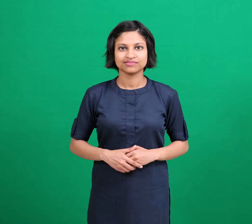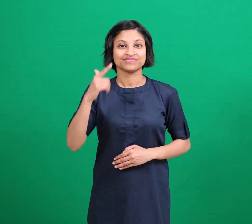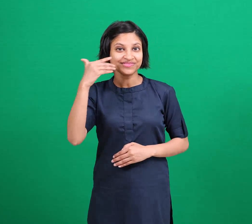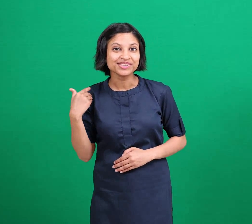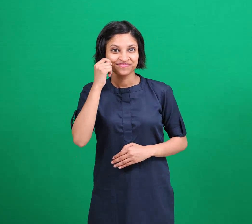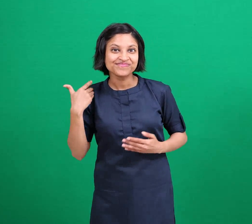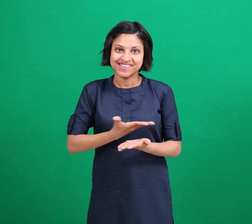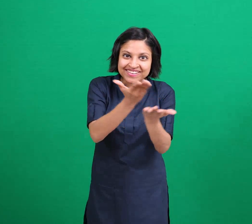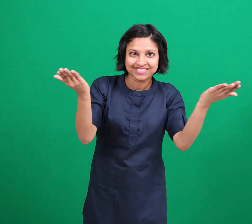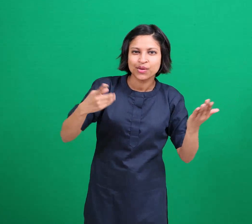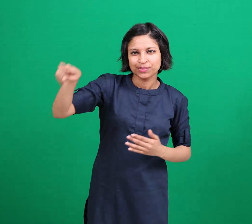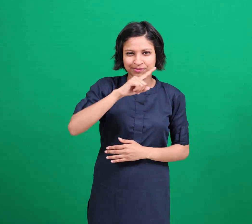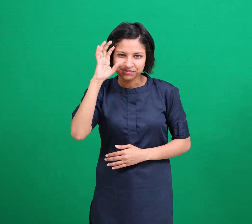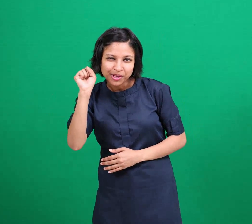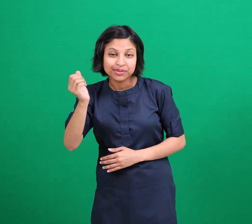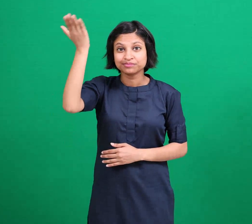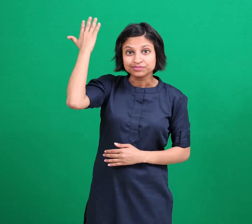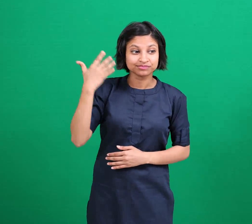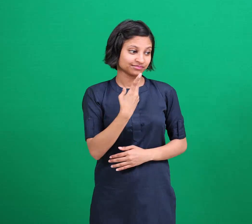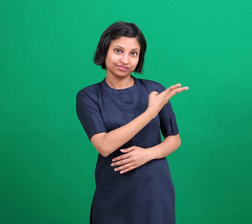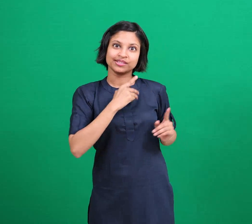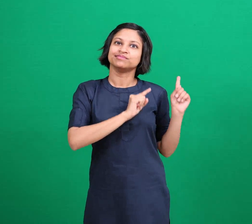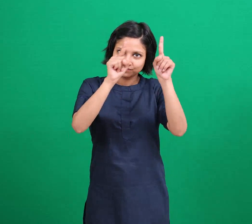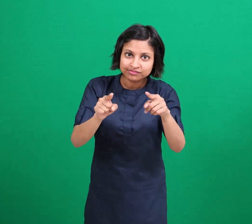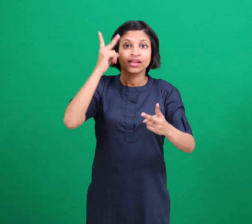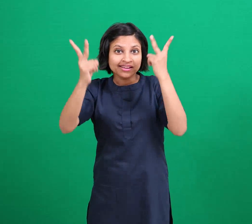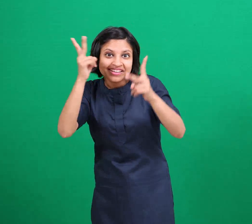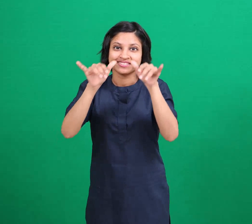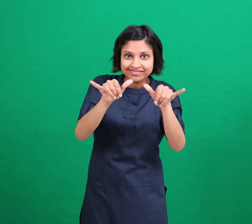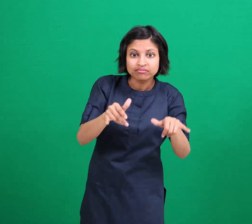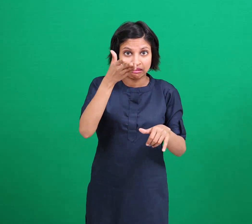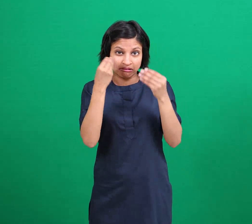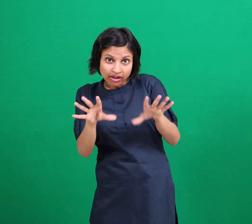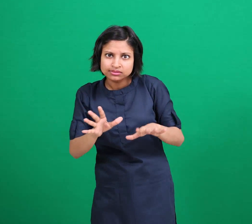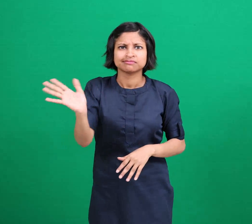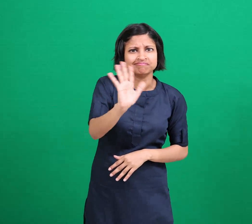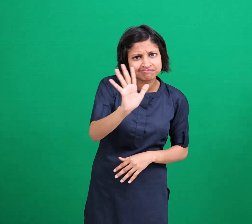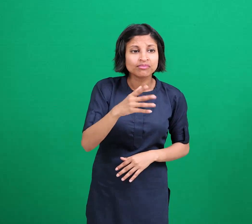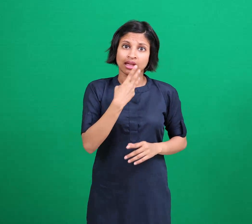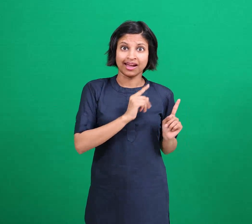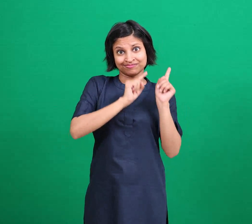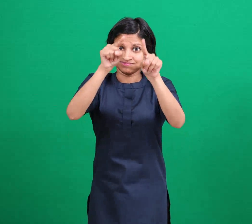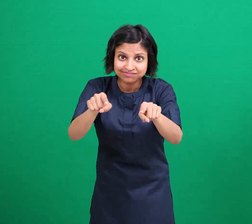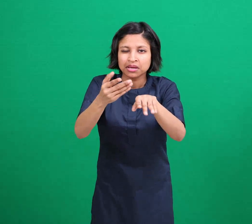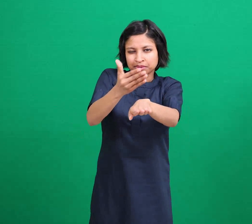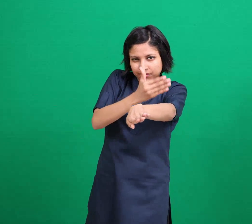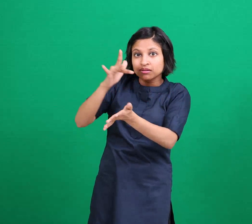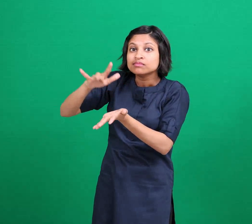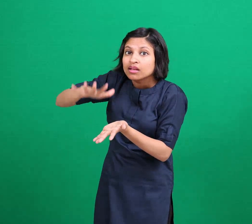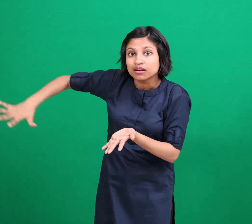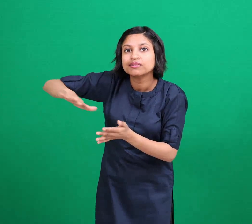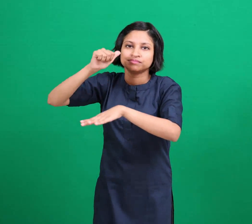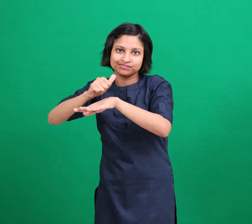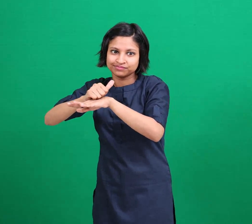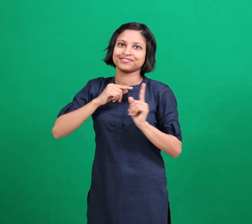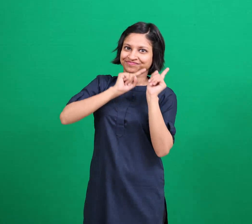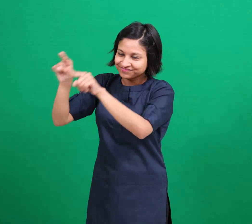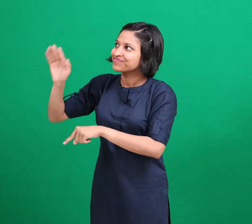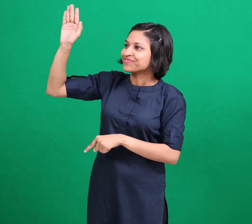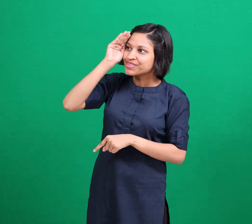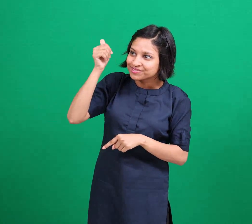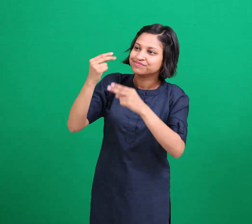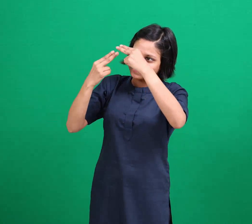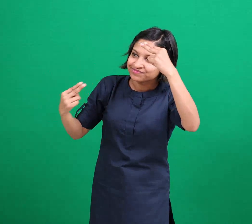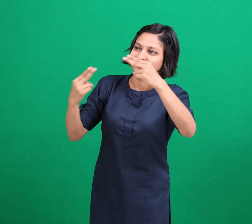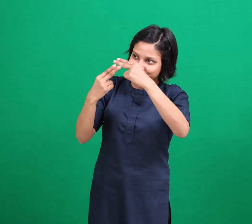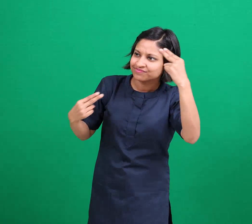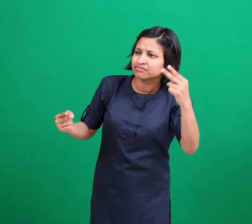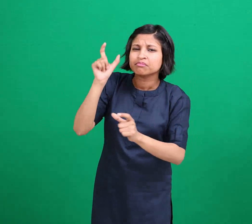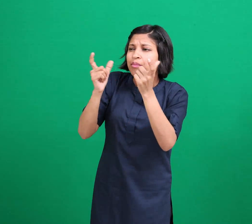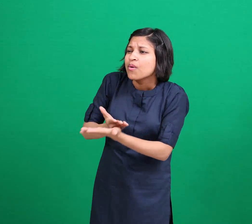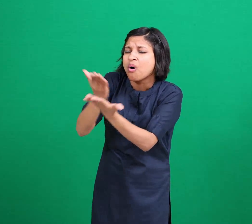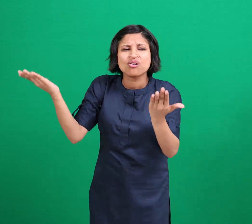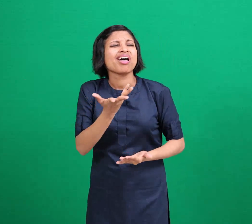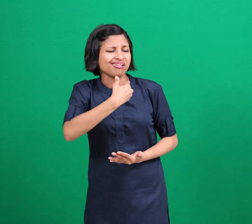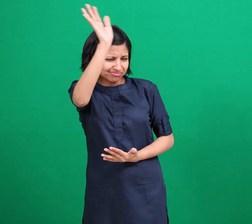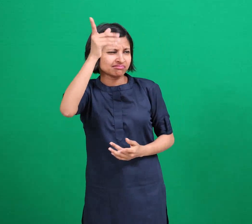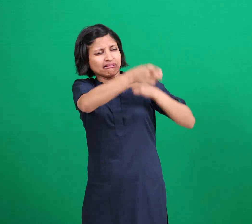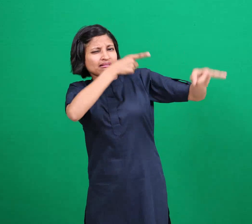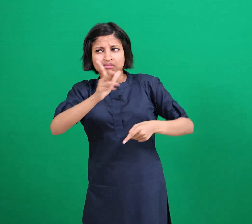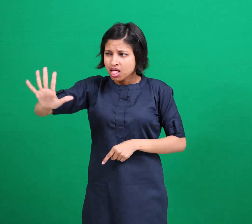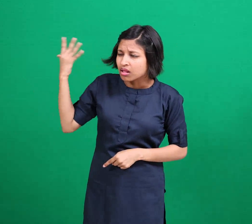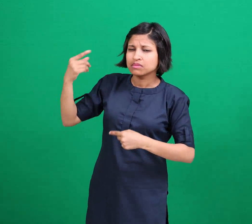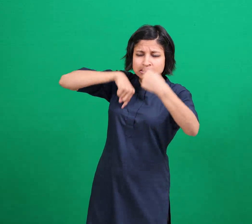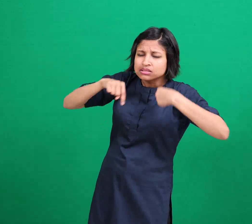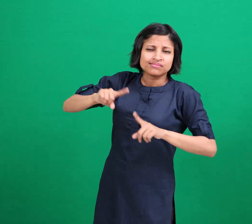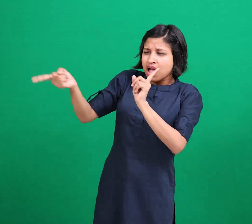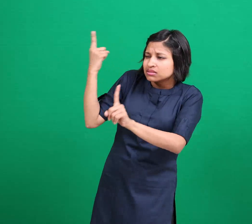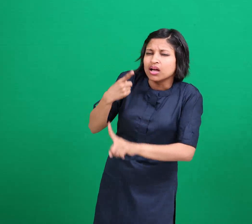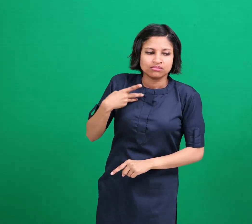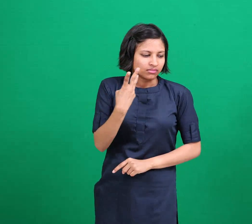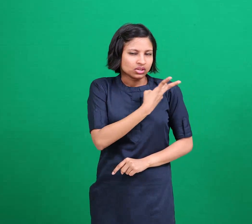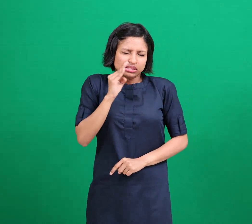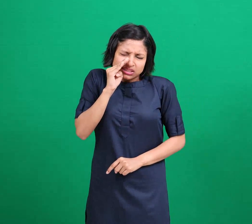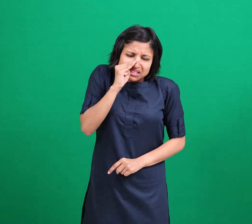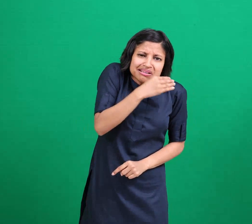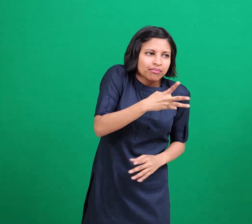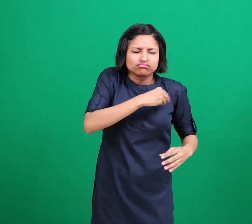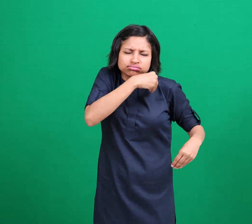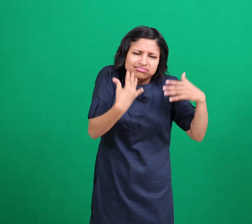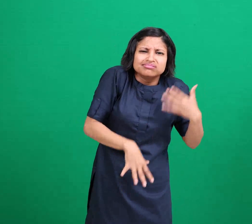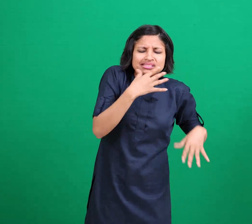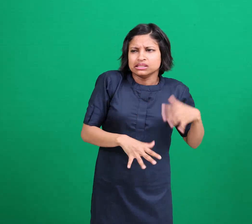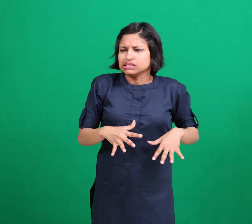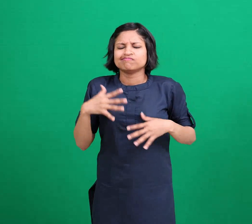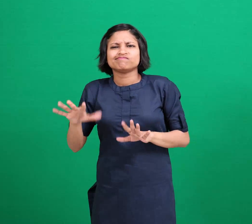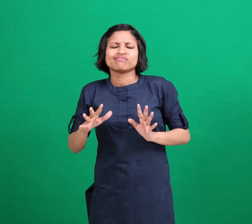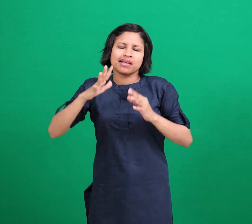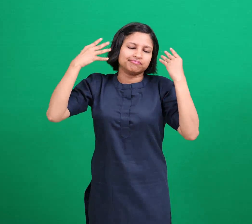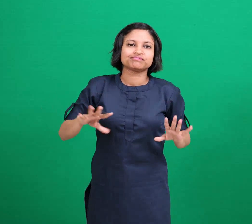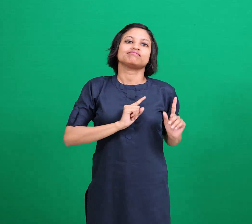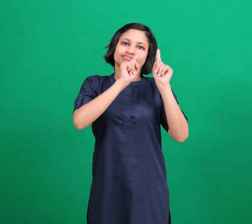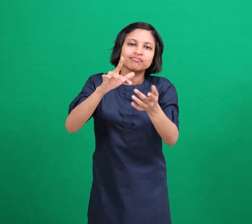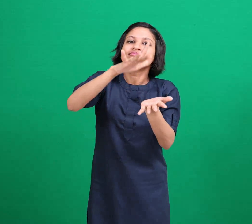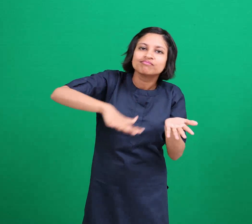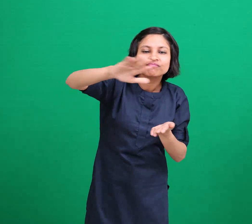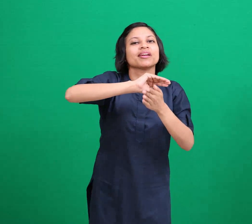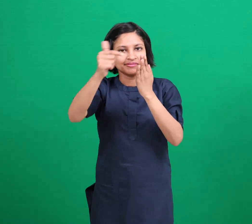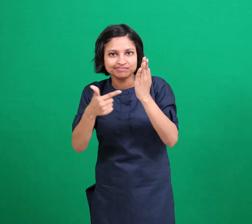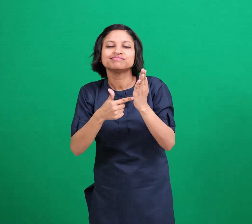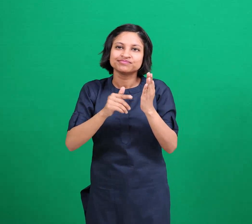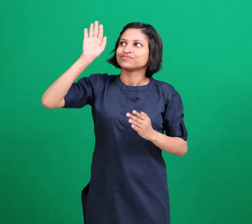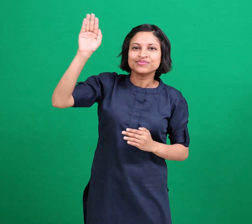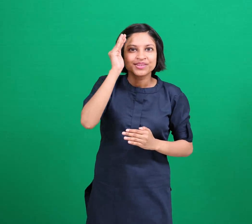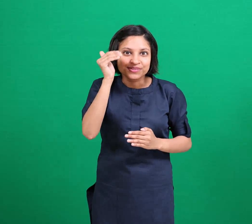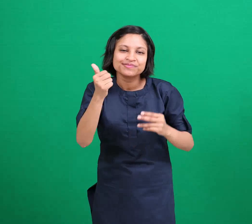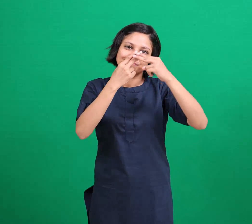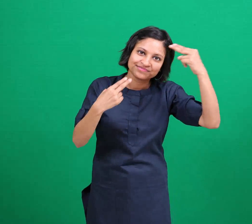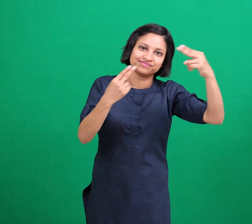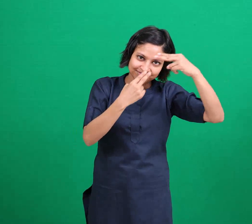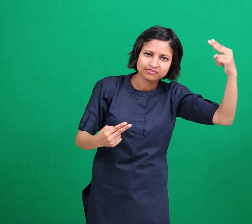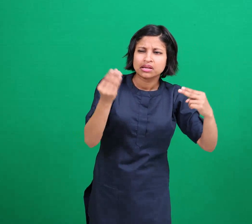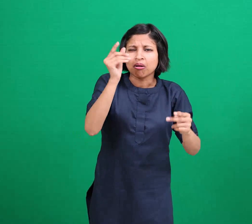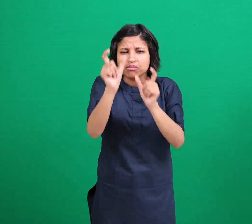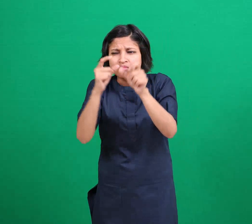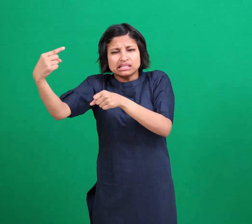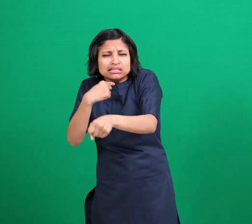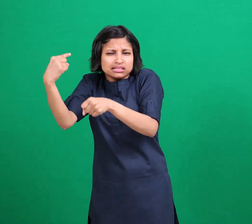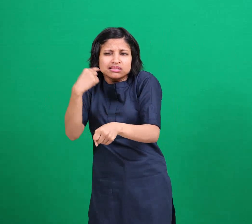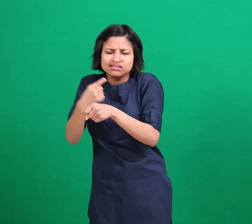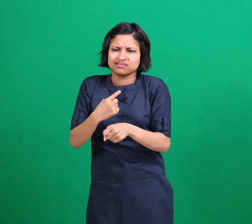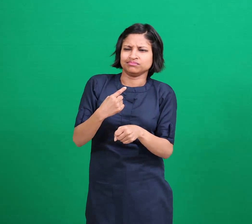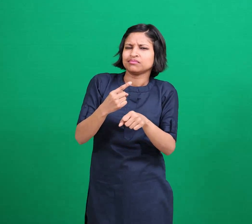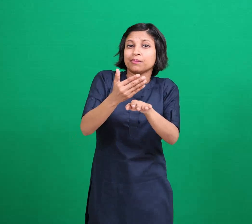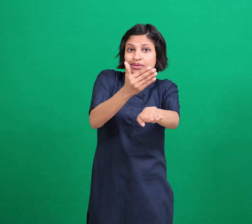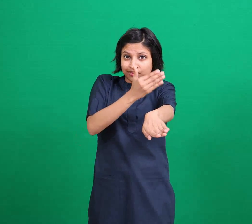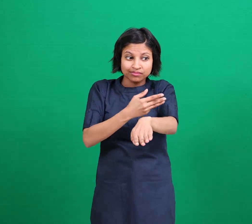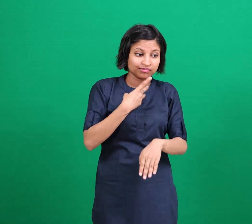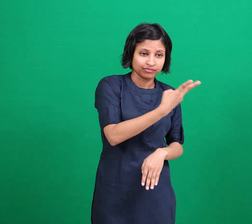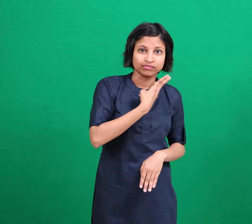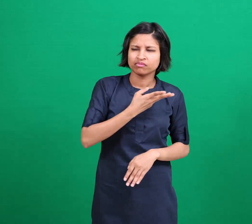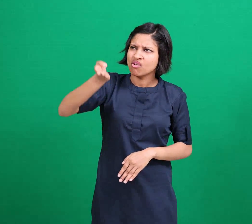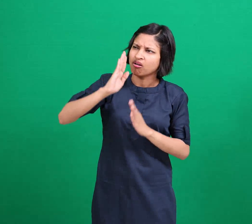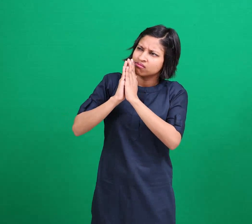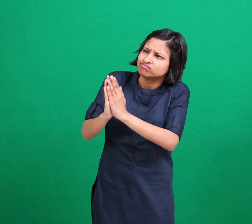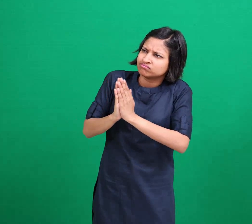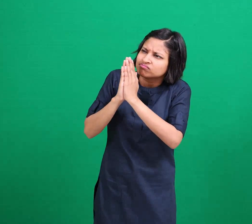You yourselves know, brothers, that our visit to you was not in vain. As you are aware, we had already endured suffering and shameful treatment in Philippi.